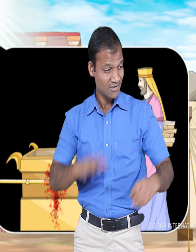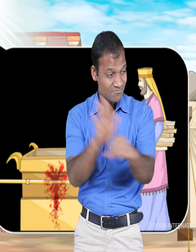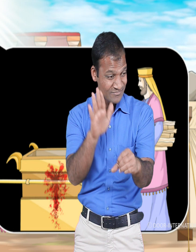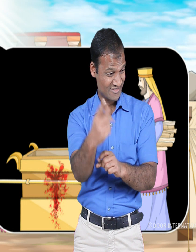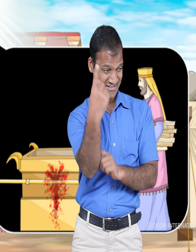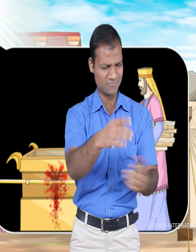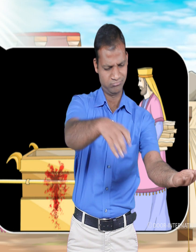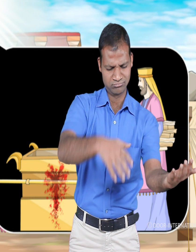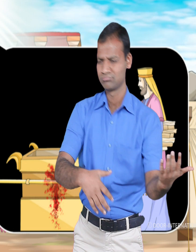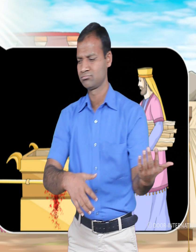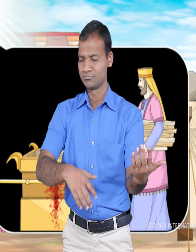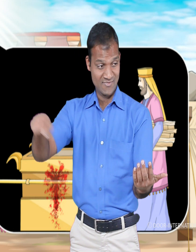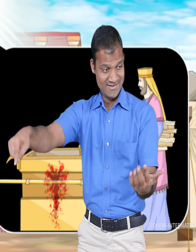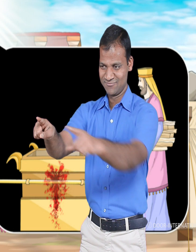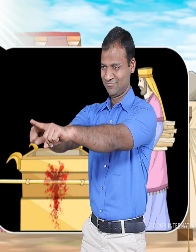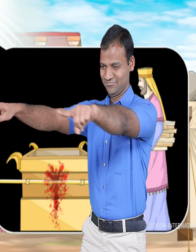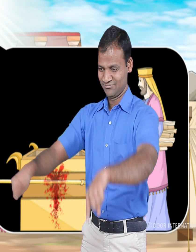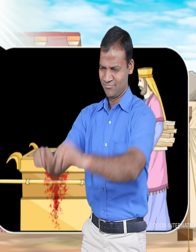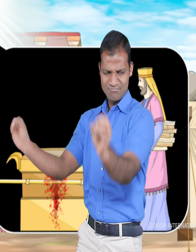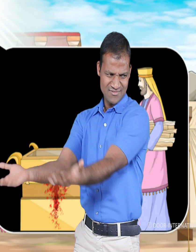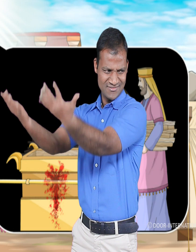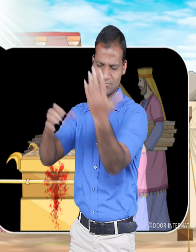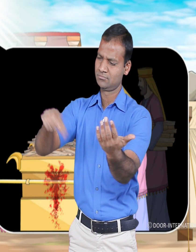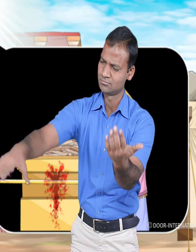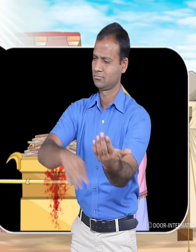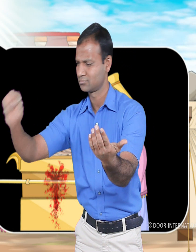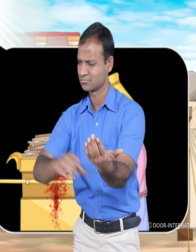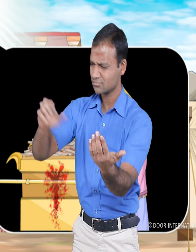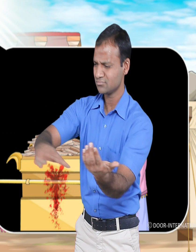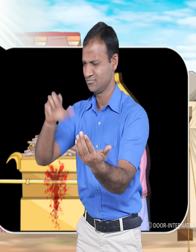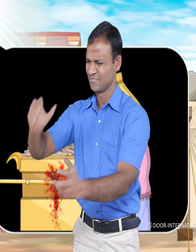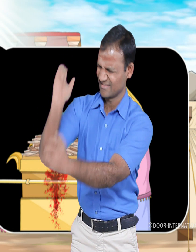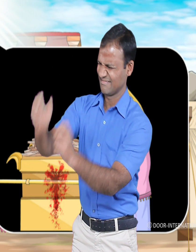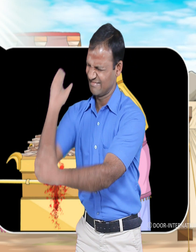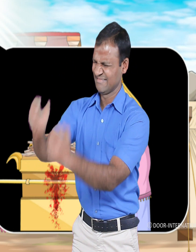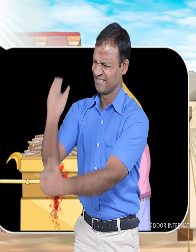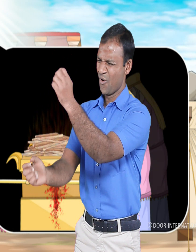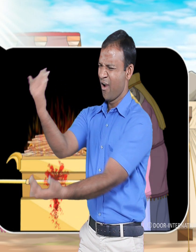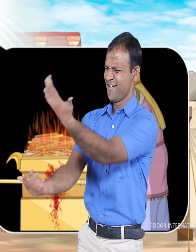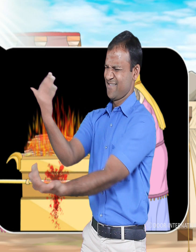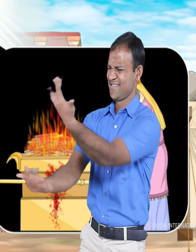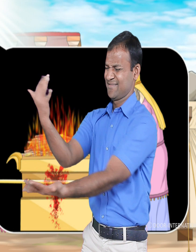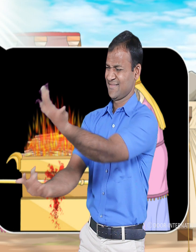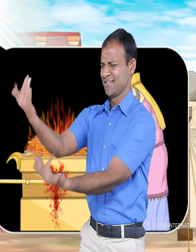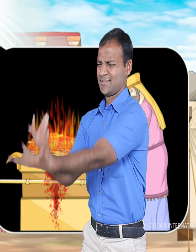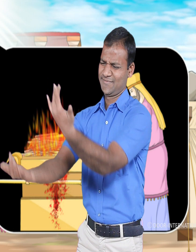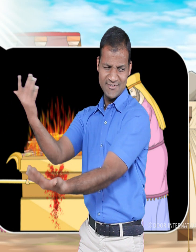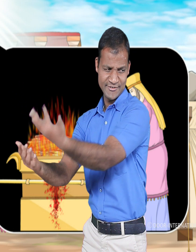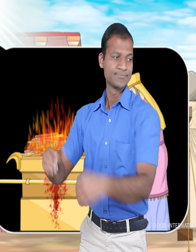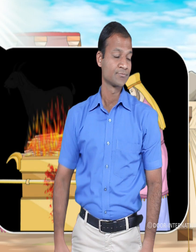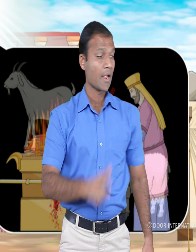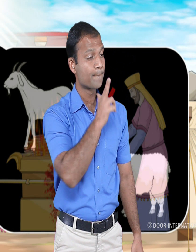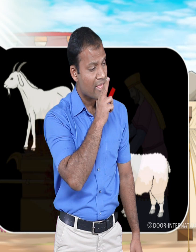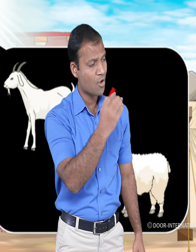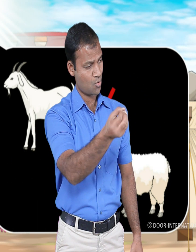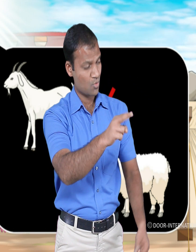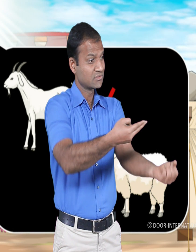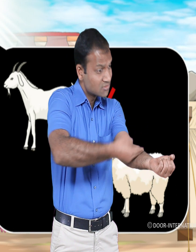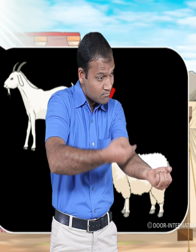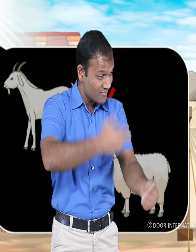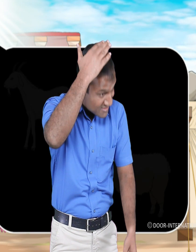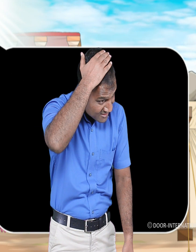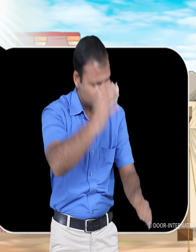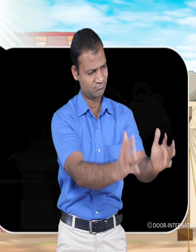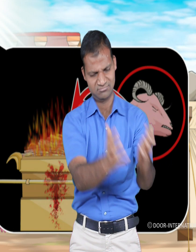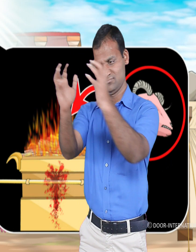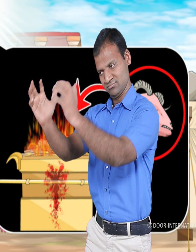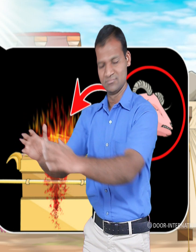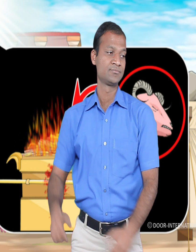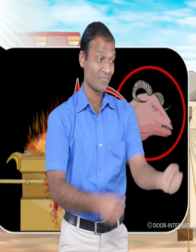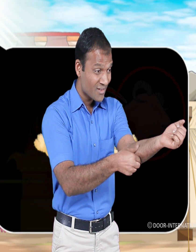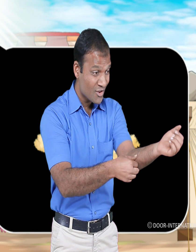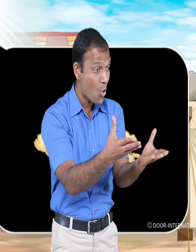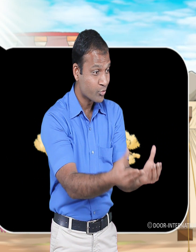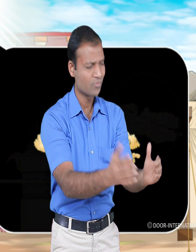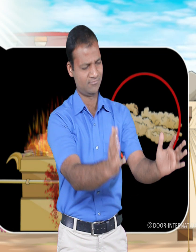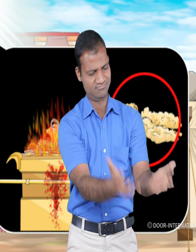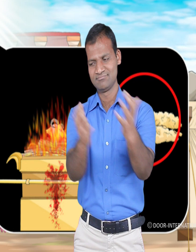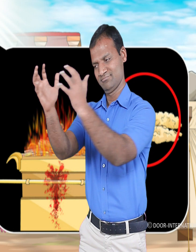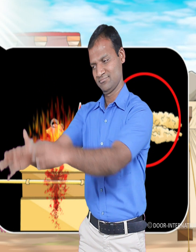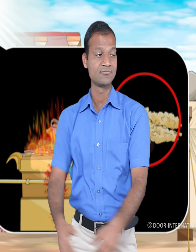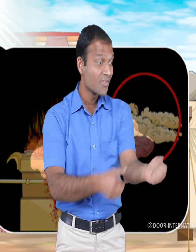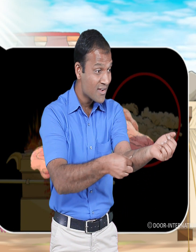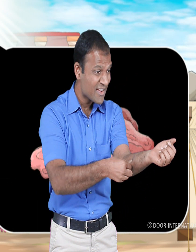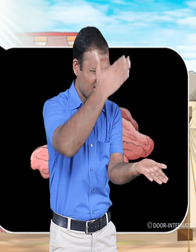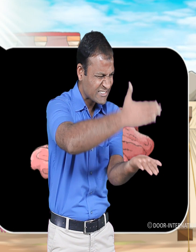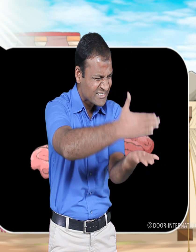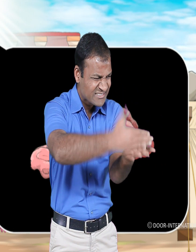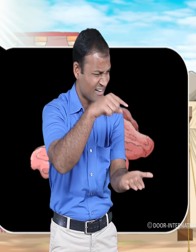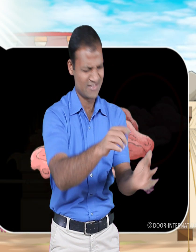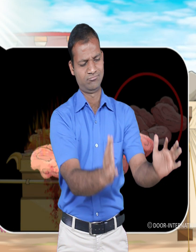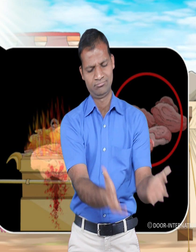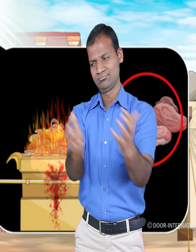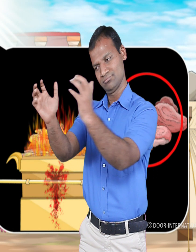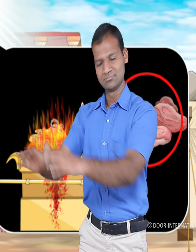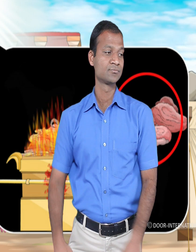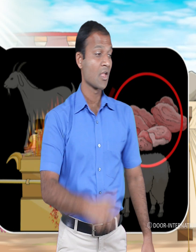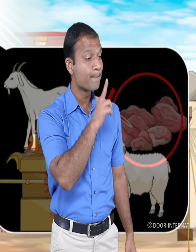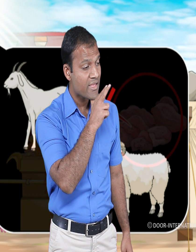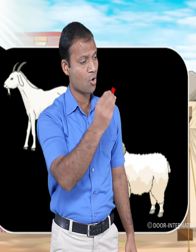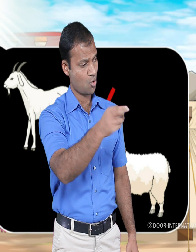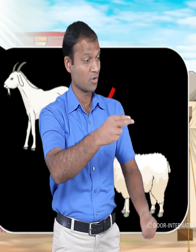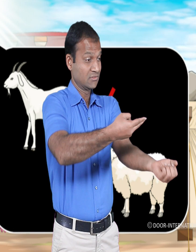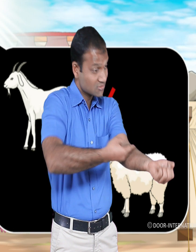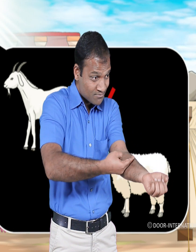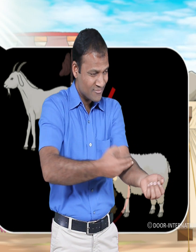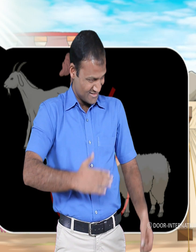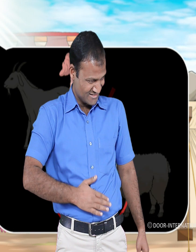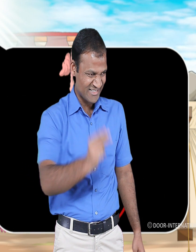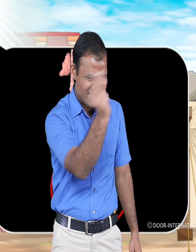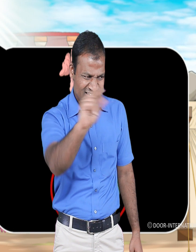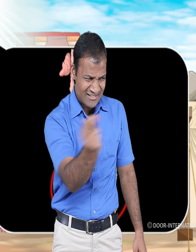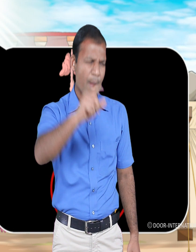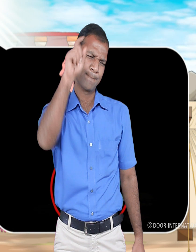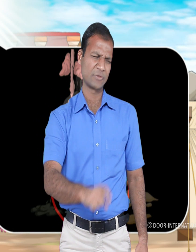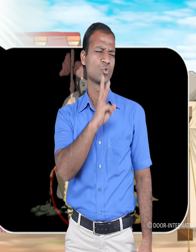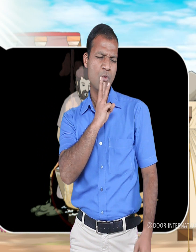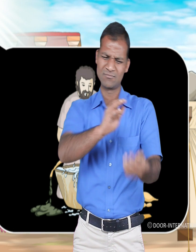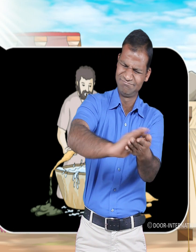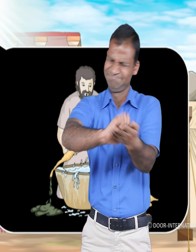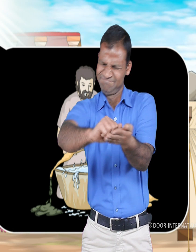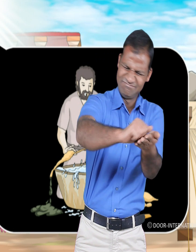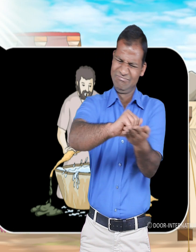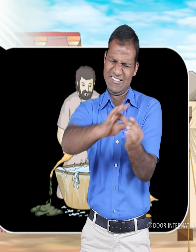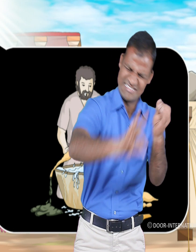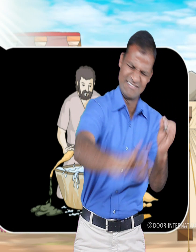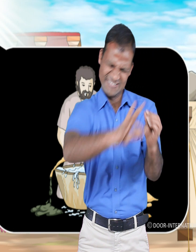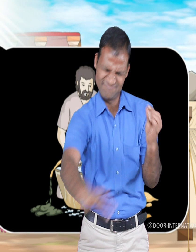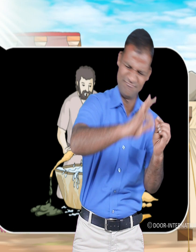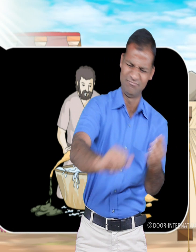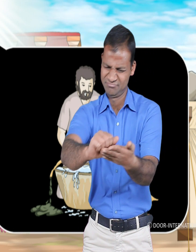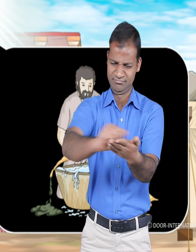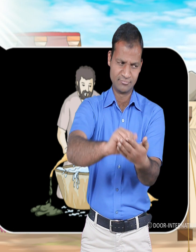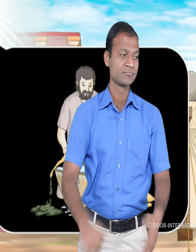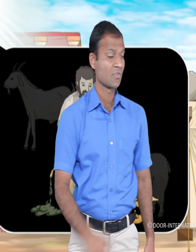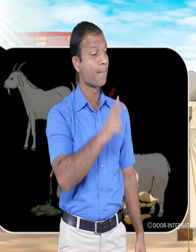He is to cut the animal into pieces, and the priest shall arrange them, including the head and fat, atop the burning wood that is on the altar.